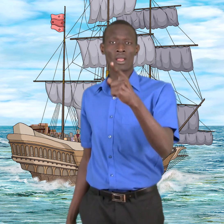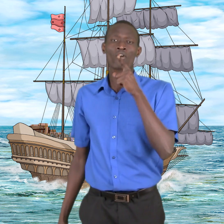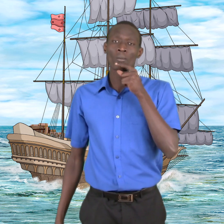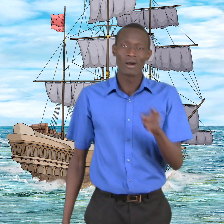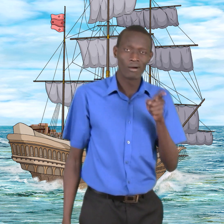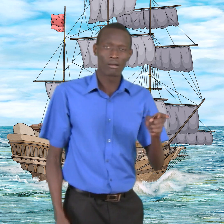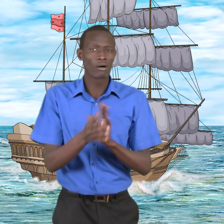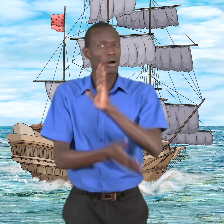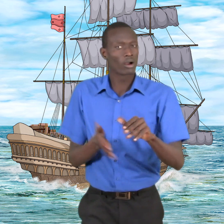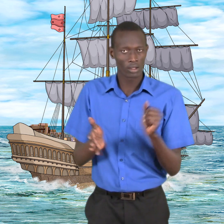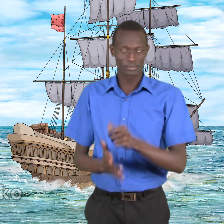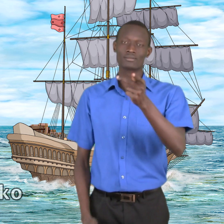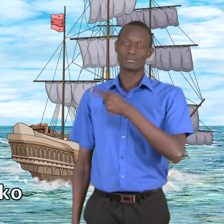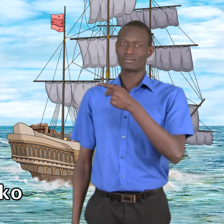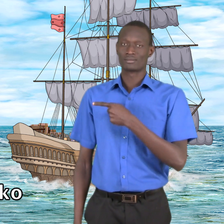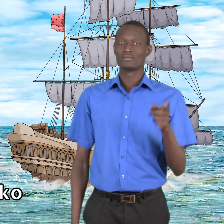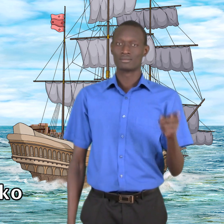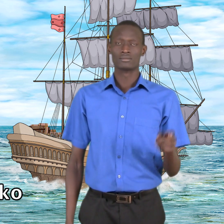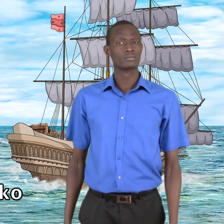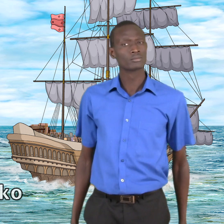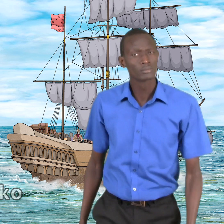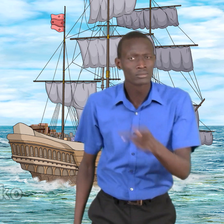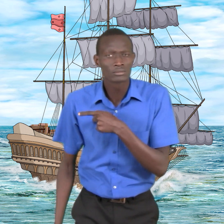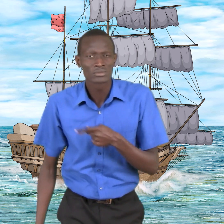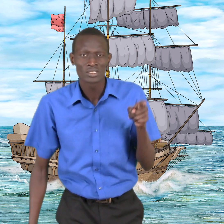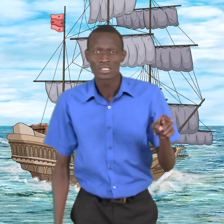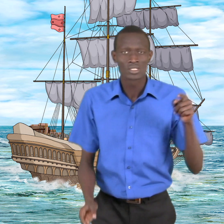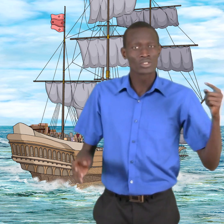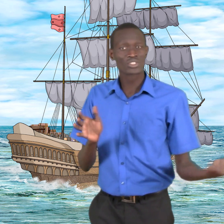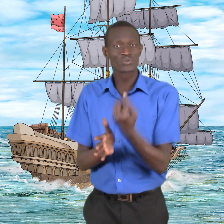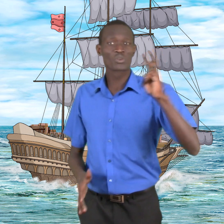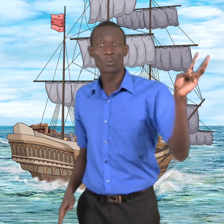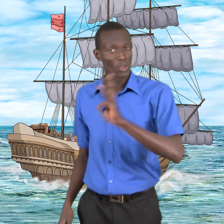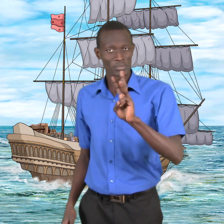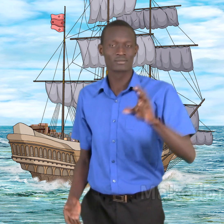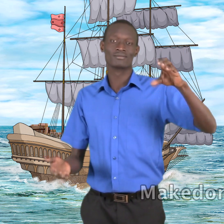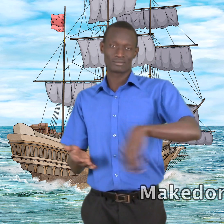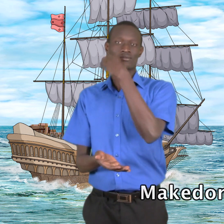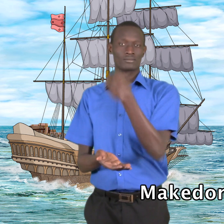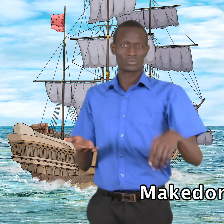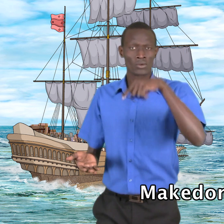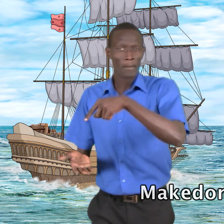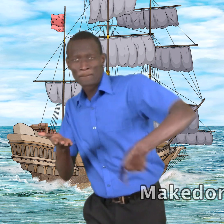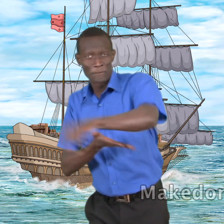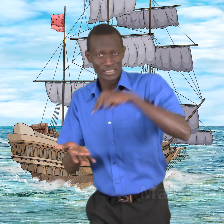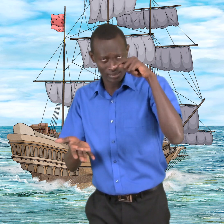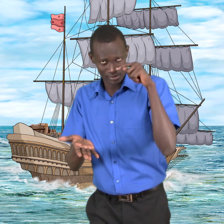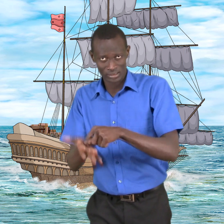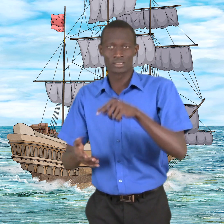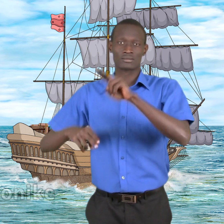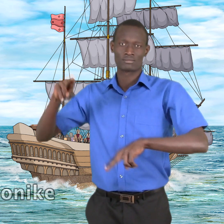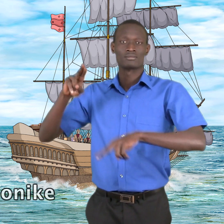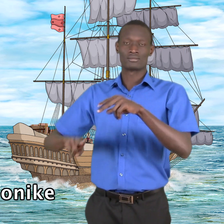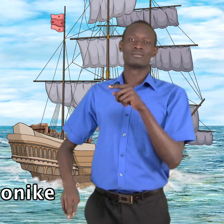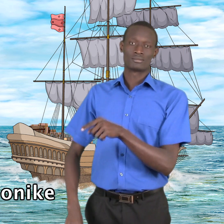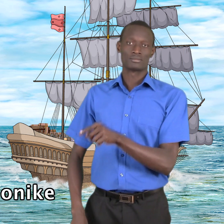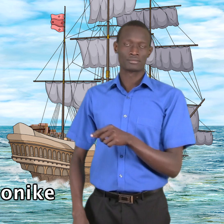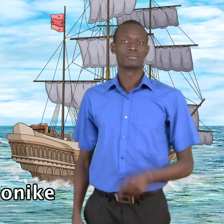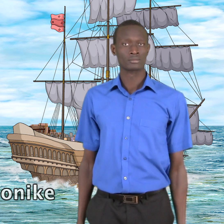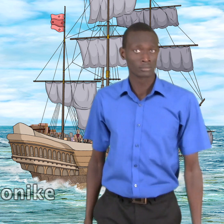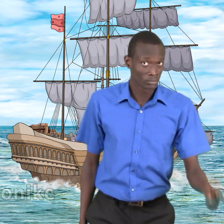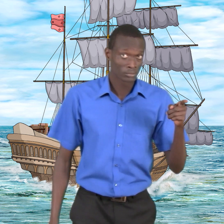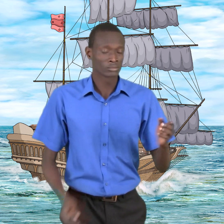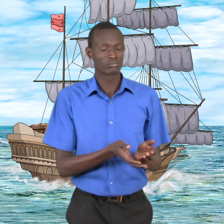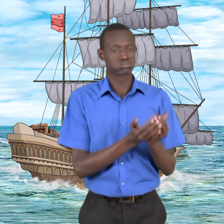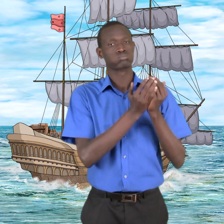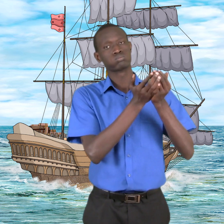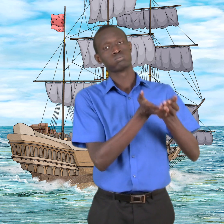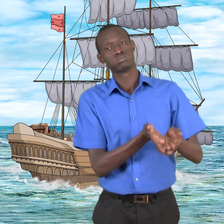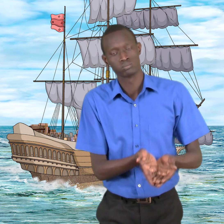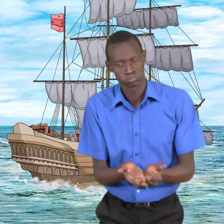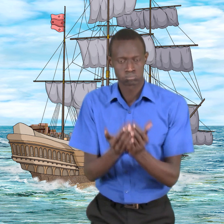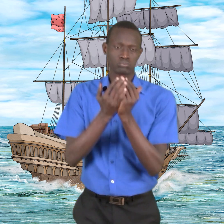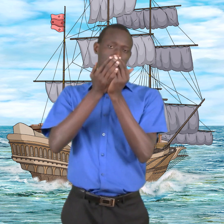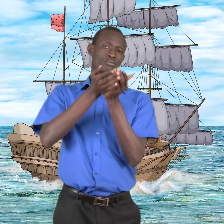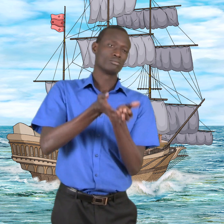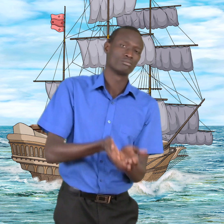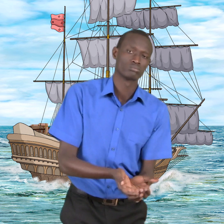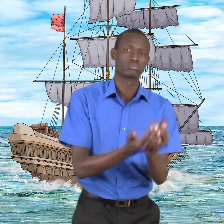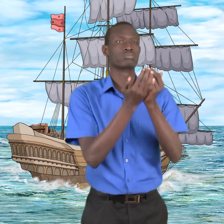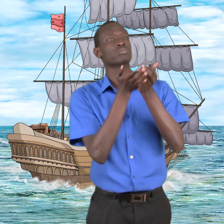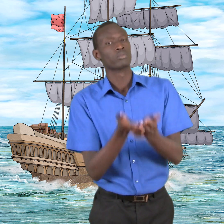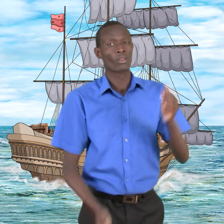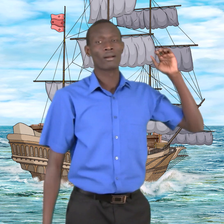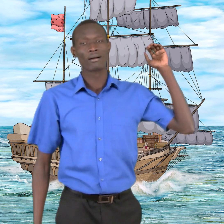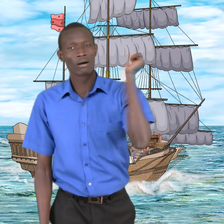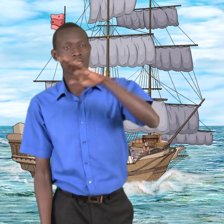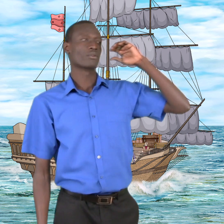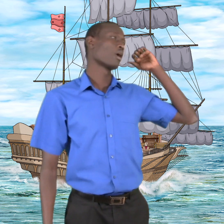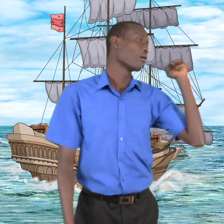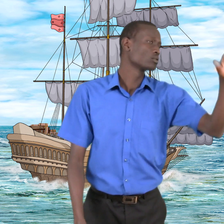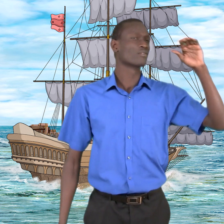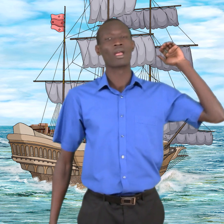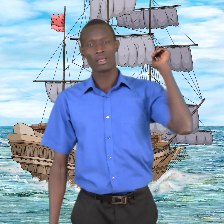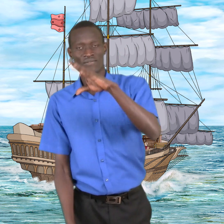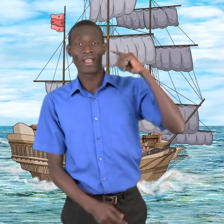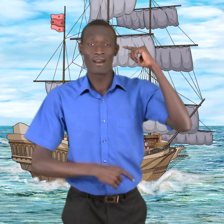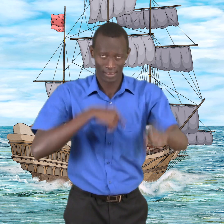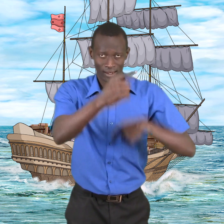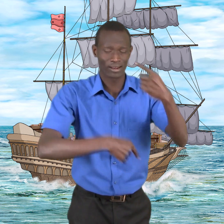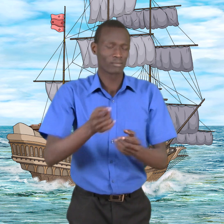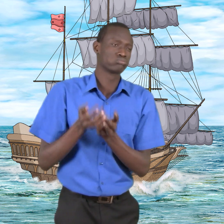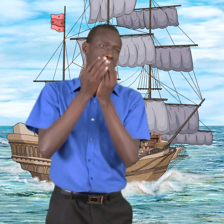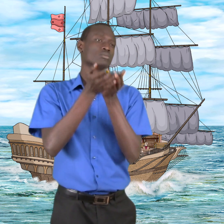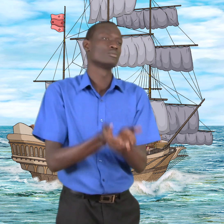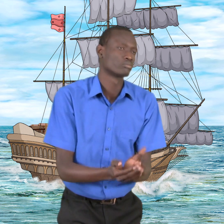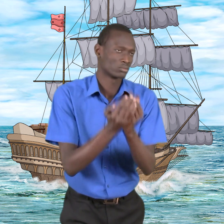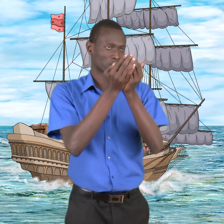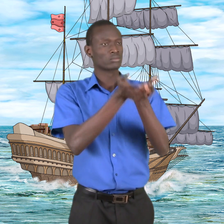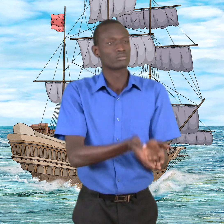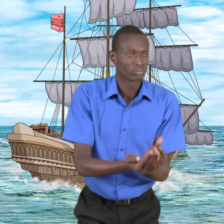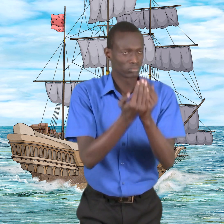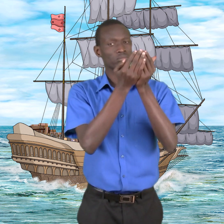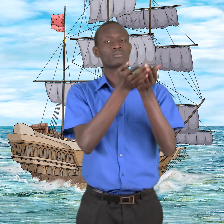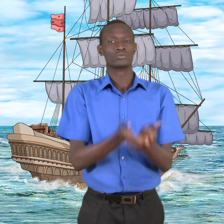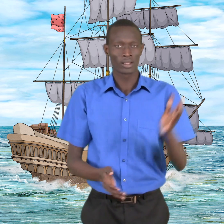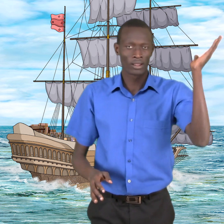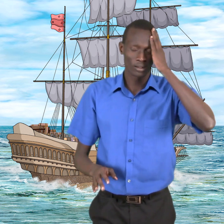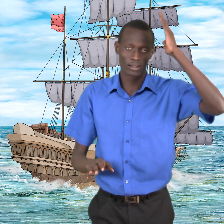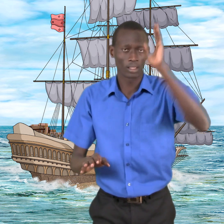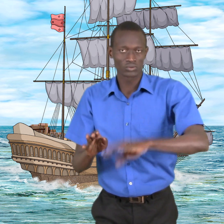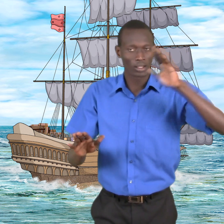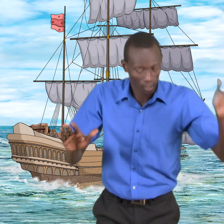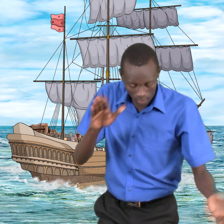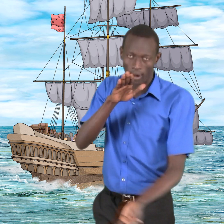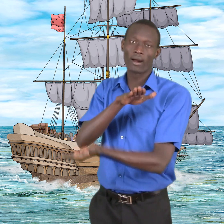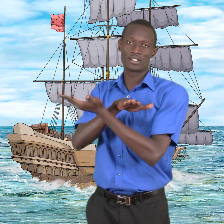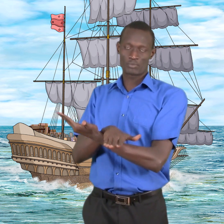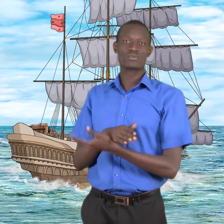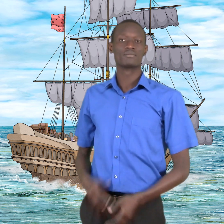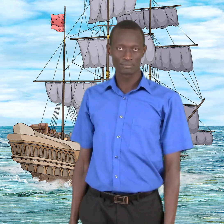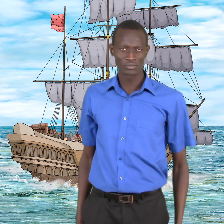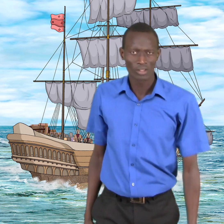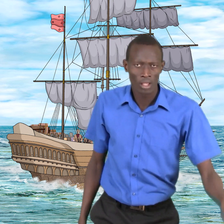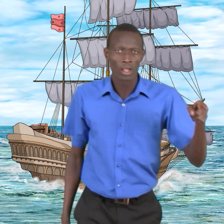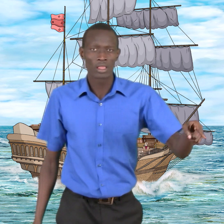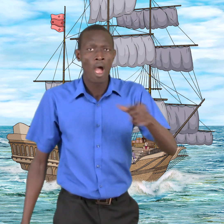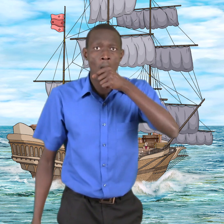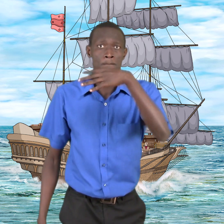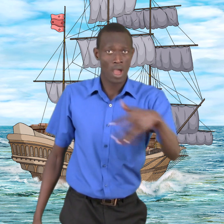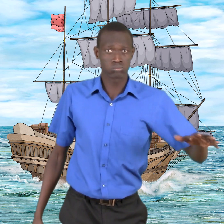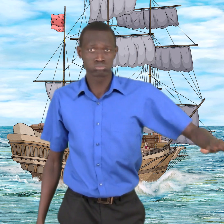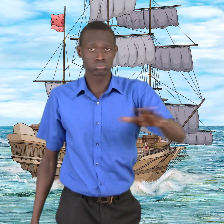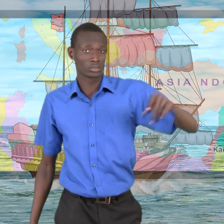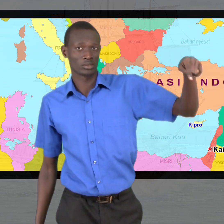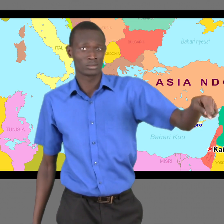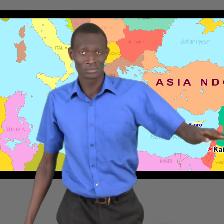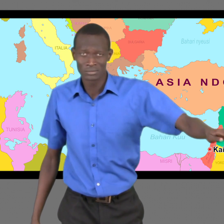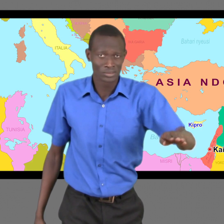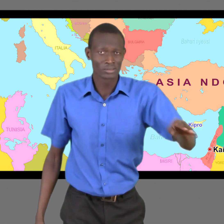Aristarchus, a Macedonian from Thessalonica, was with us.